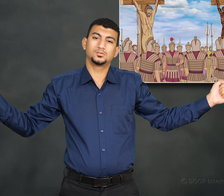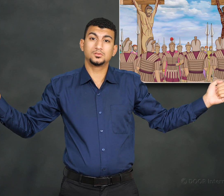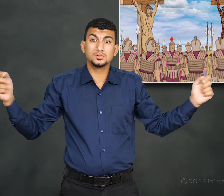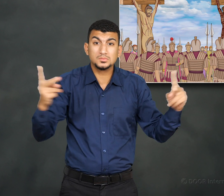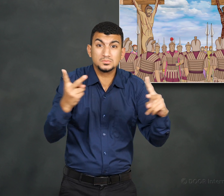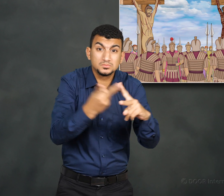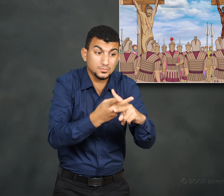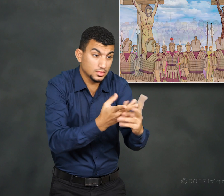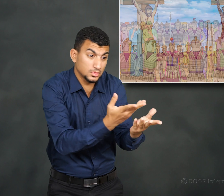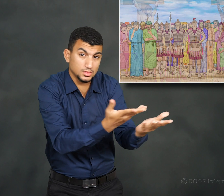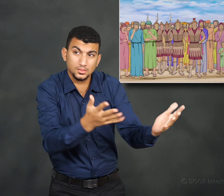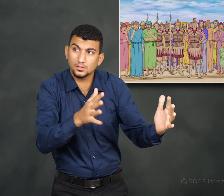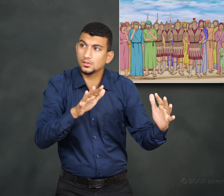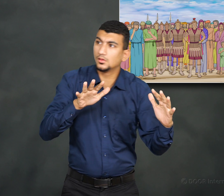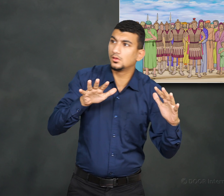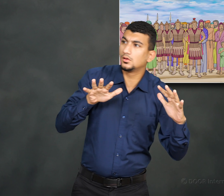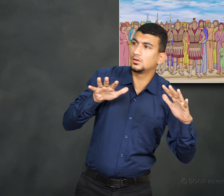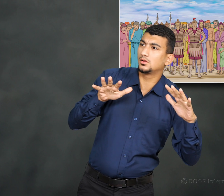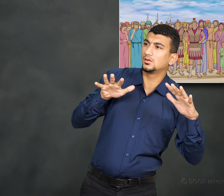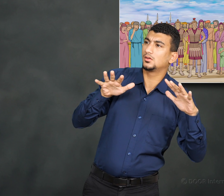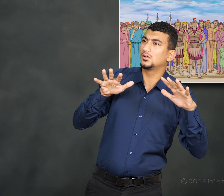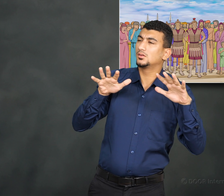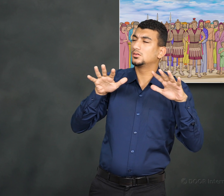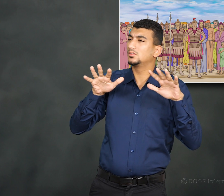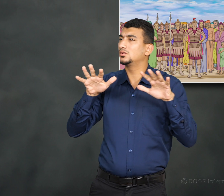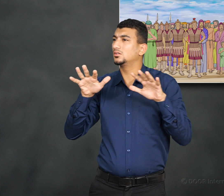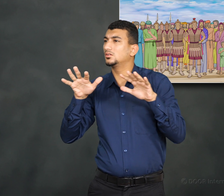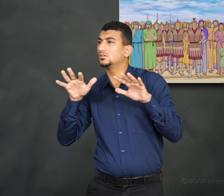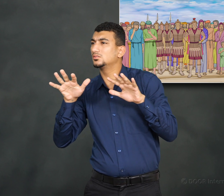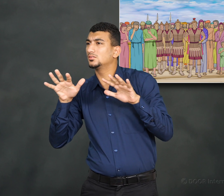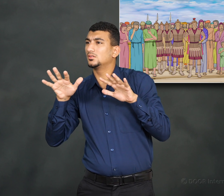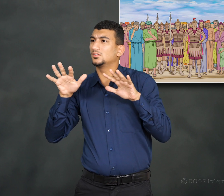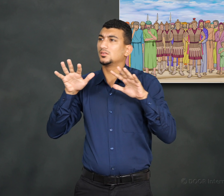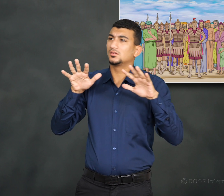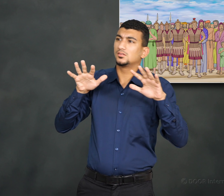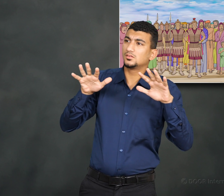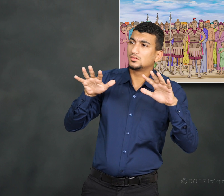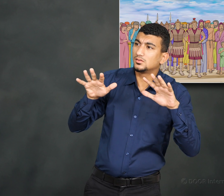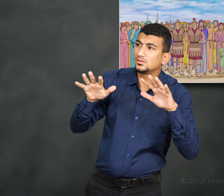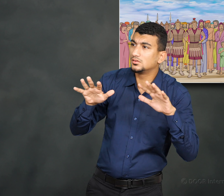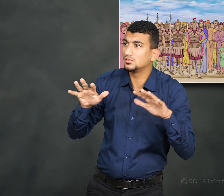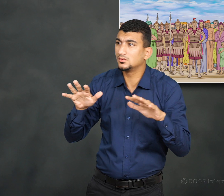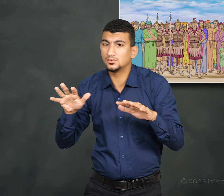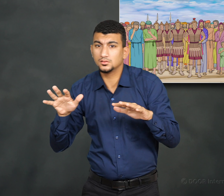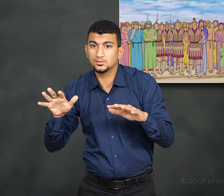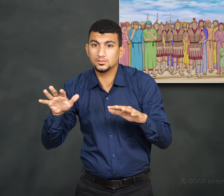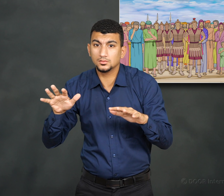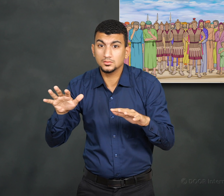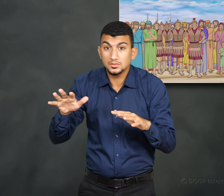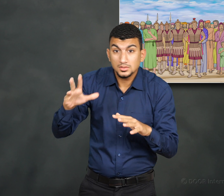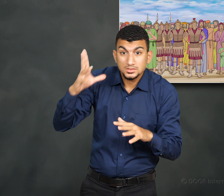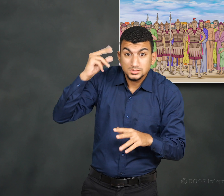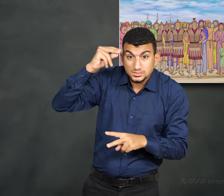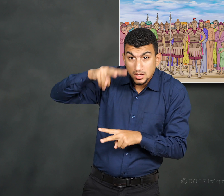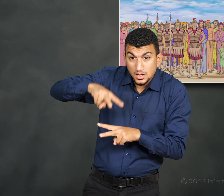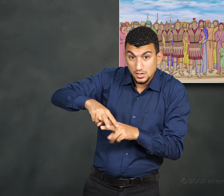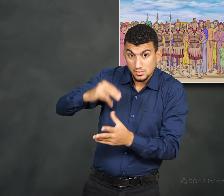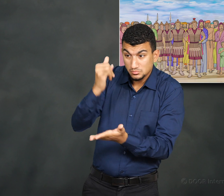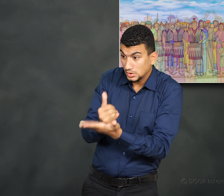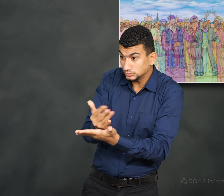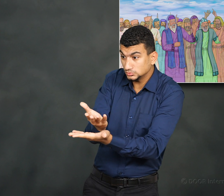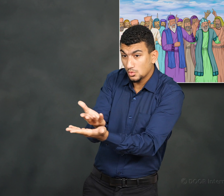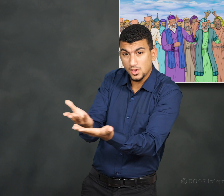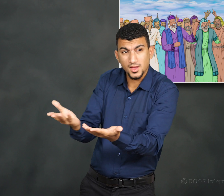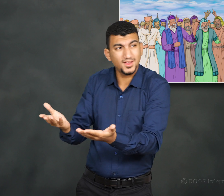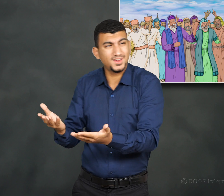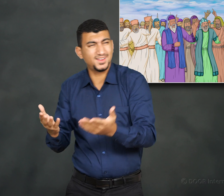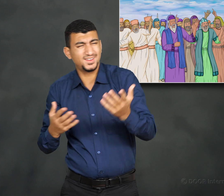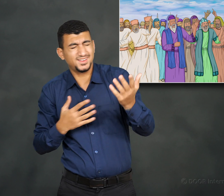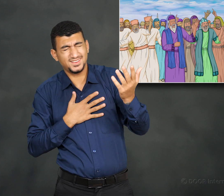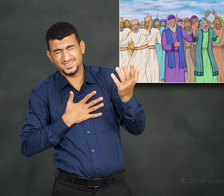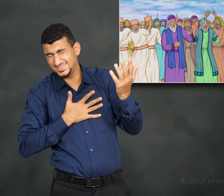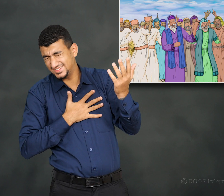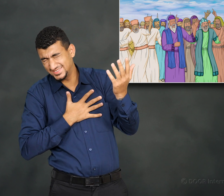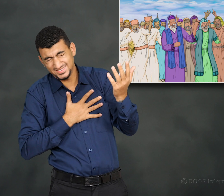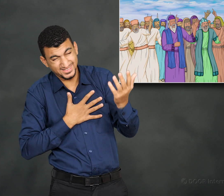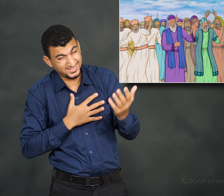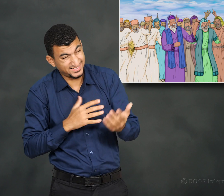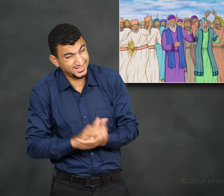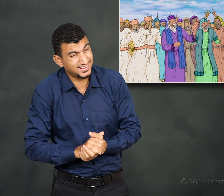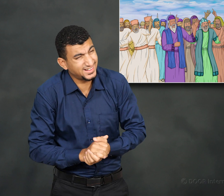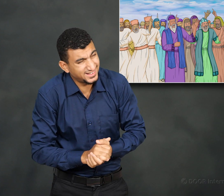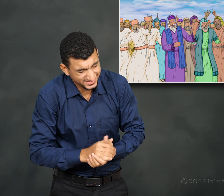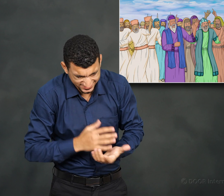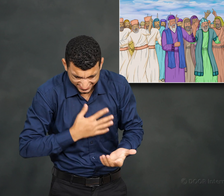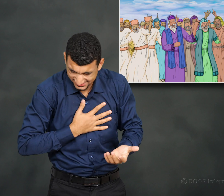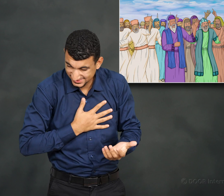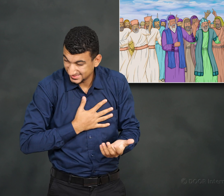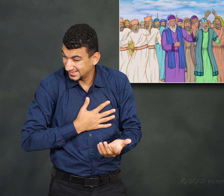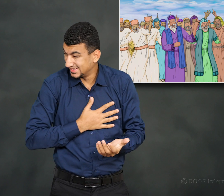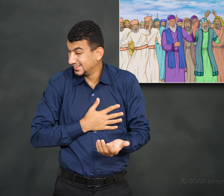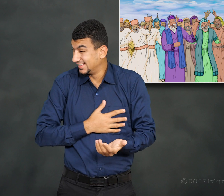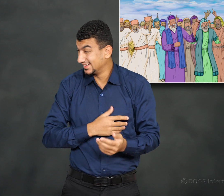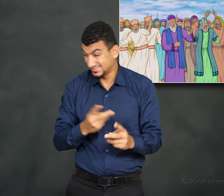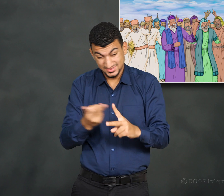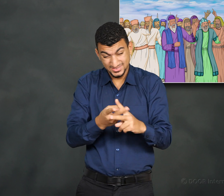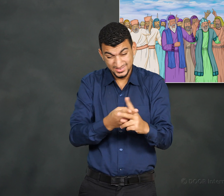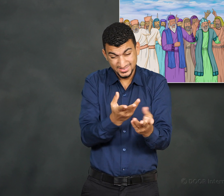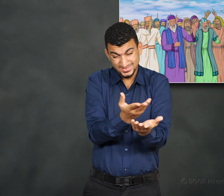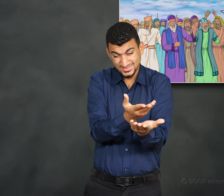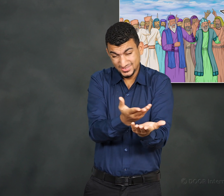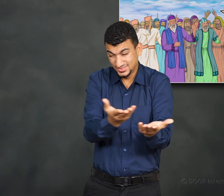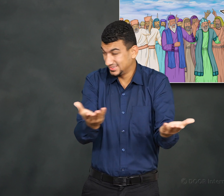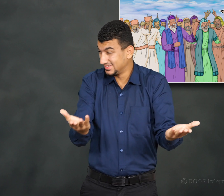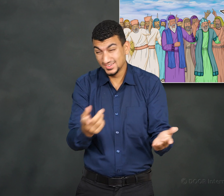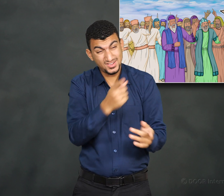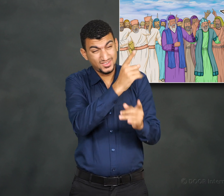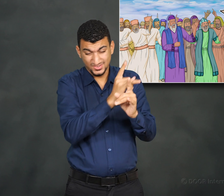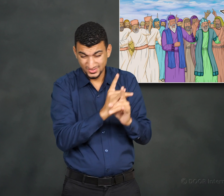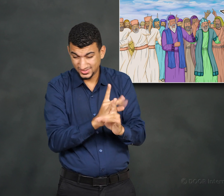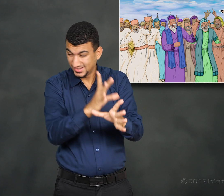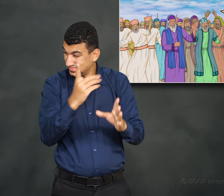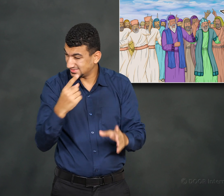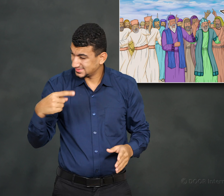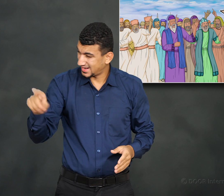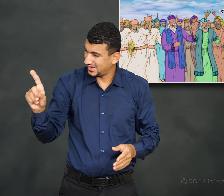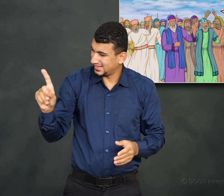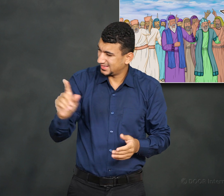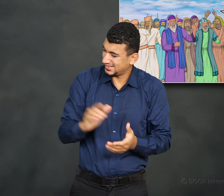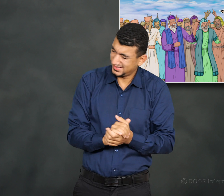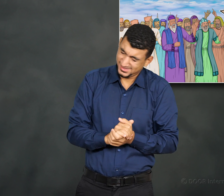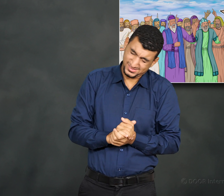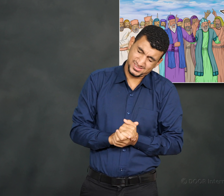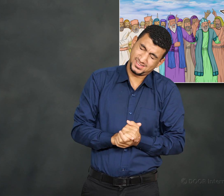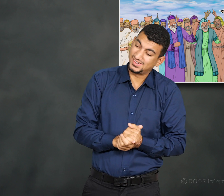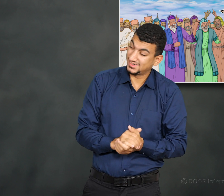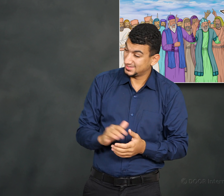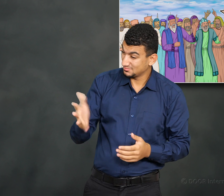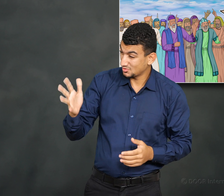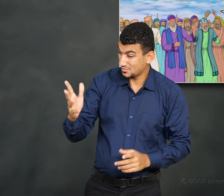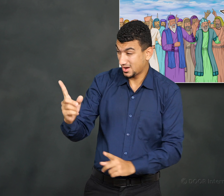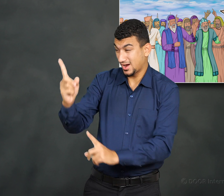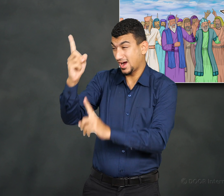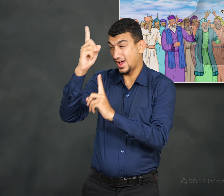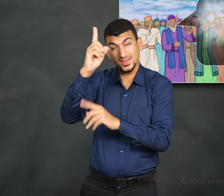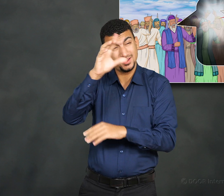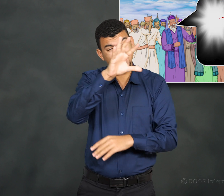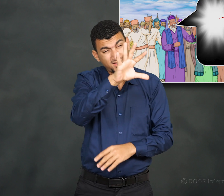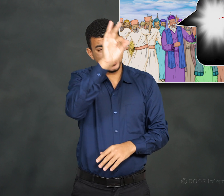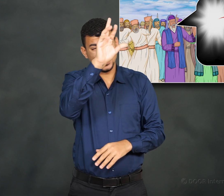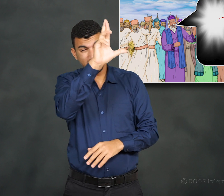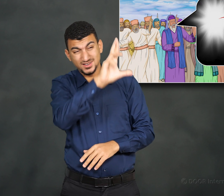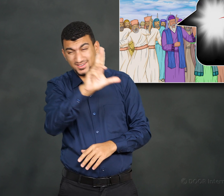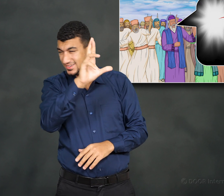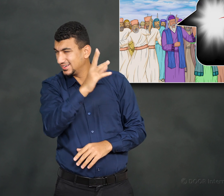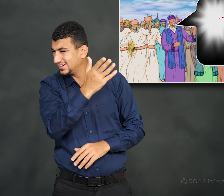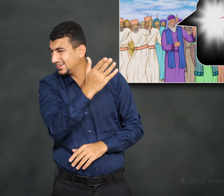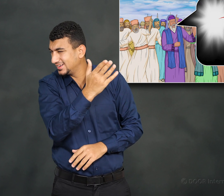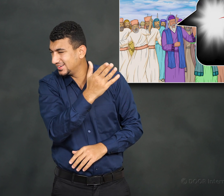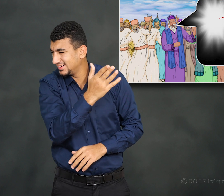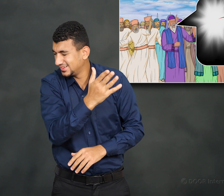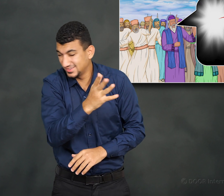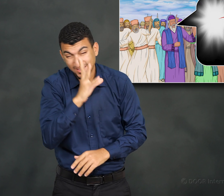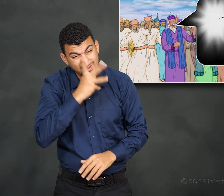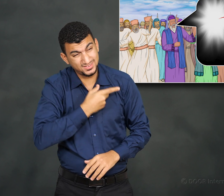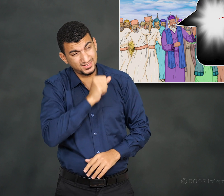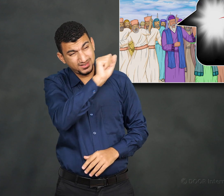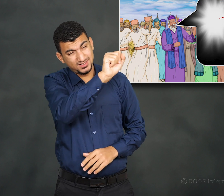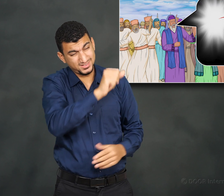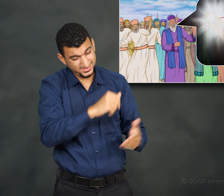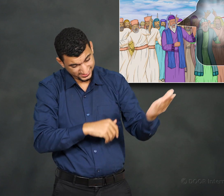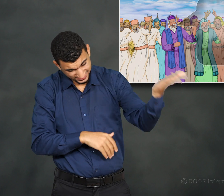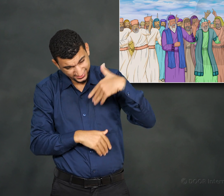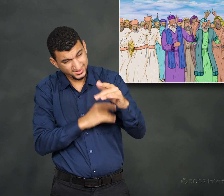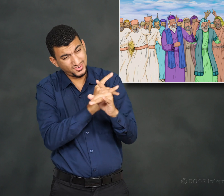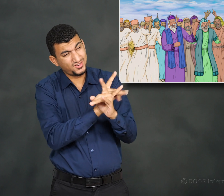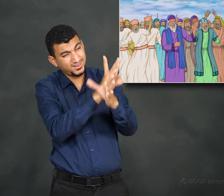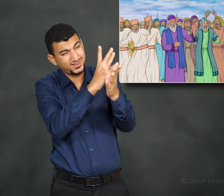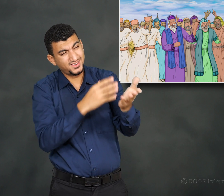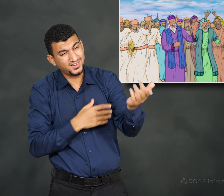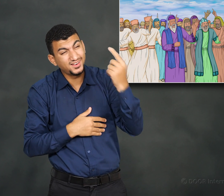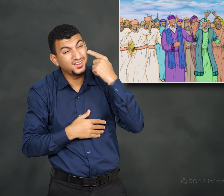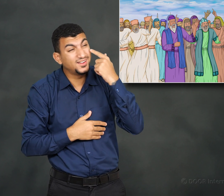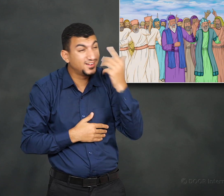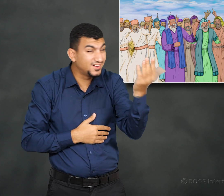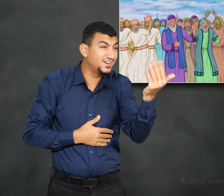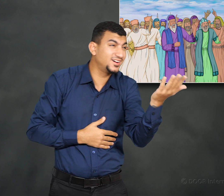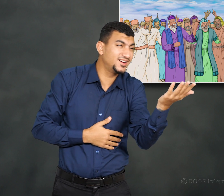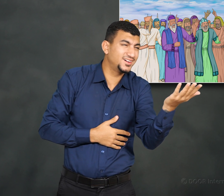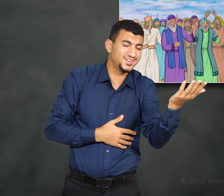The people stood watching, and the rulers sneered at Him, saying, “He saved others;